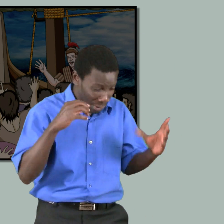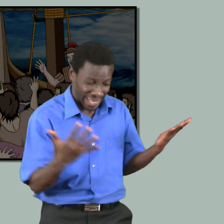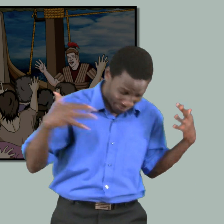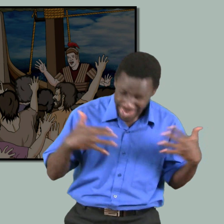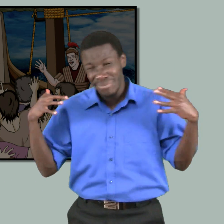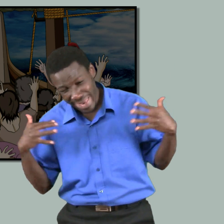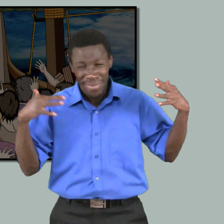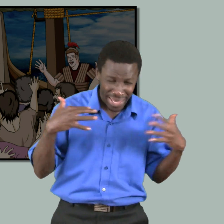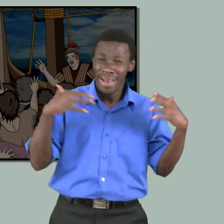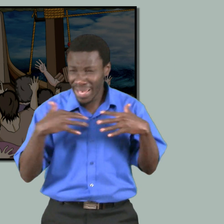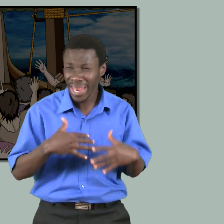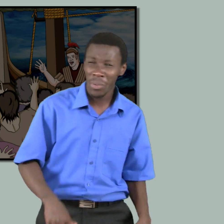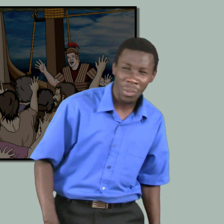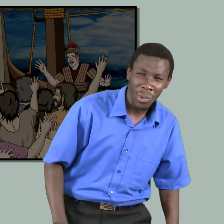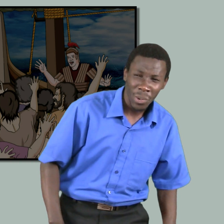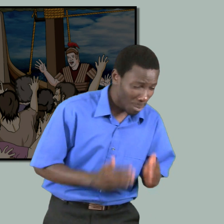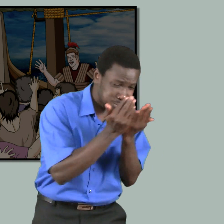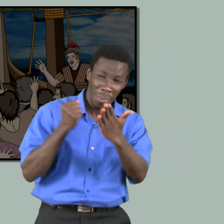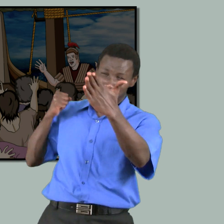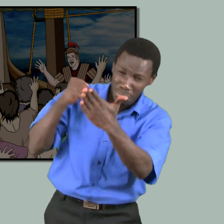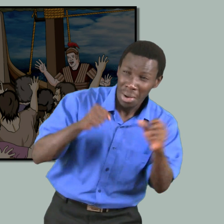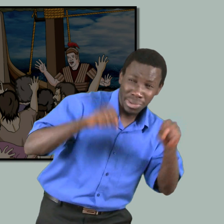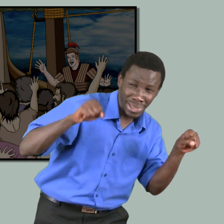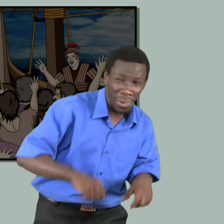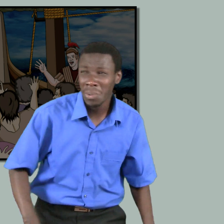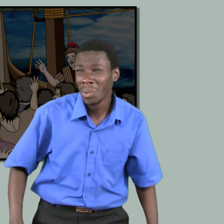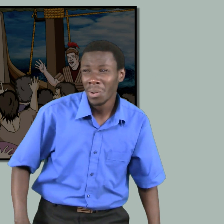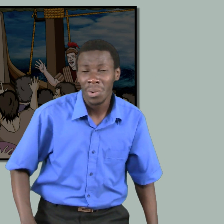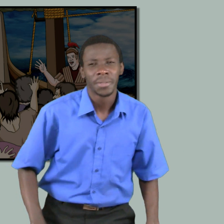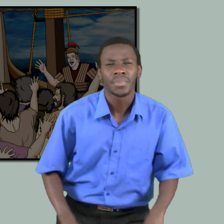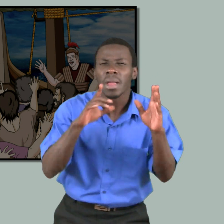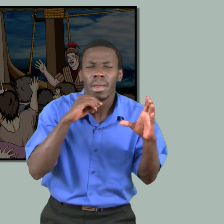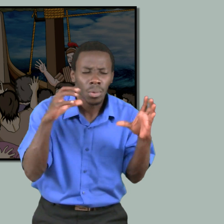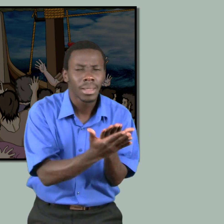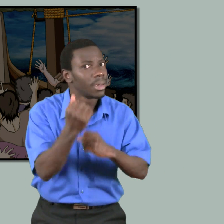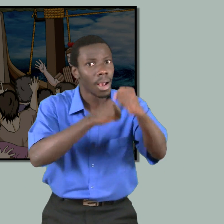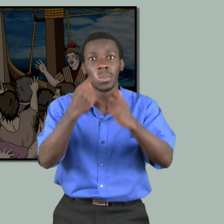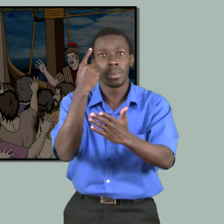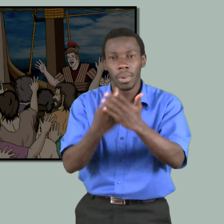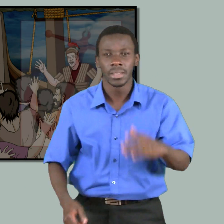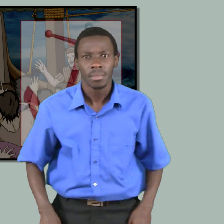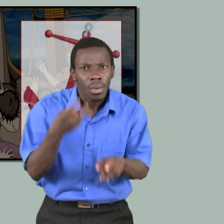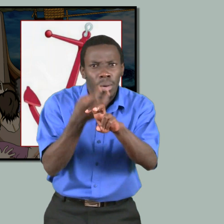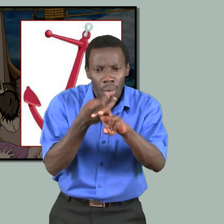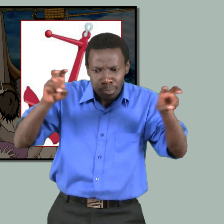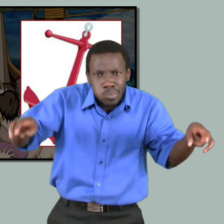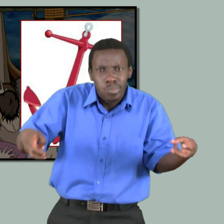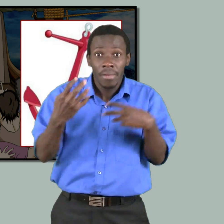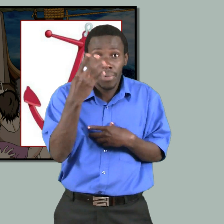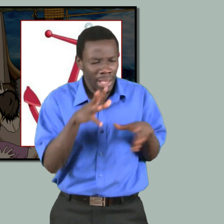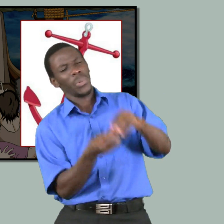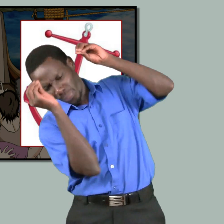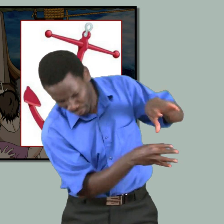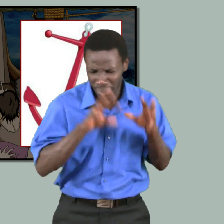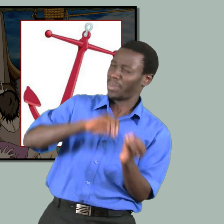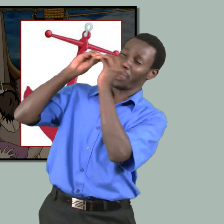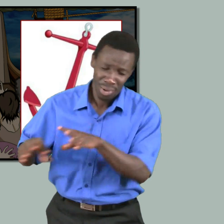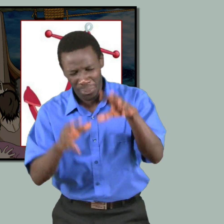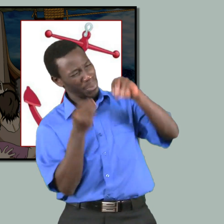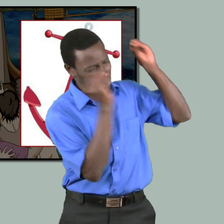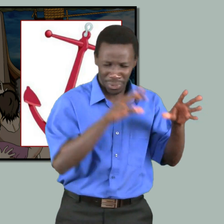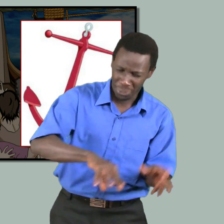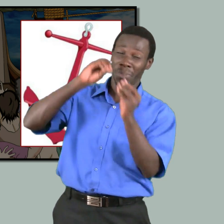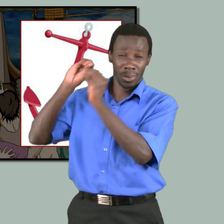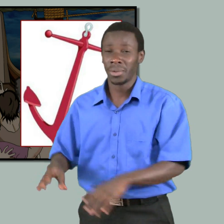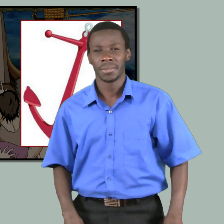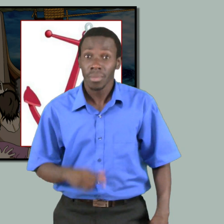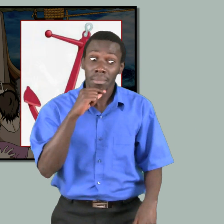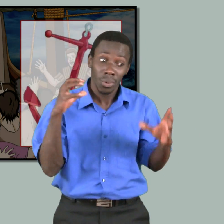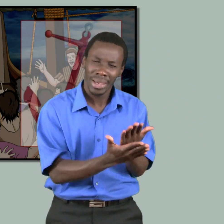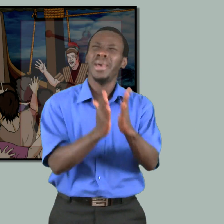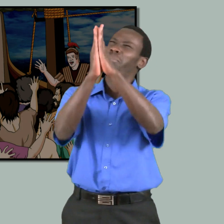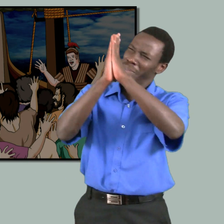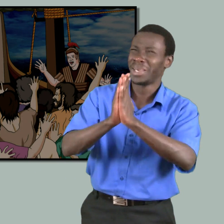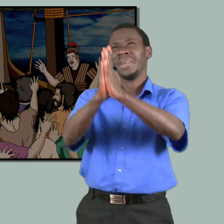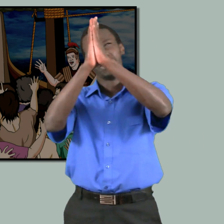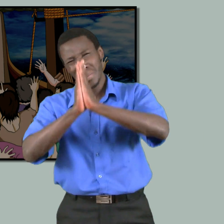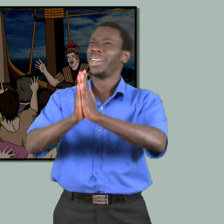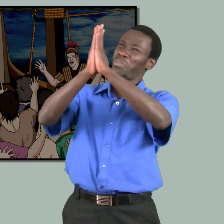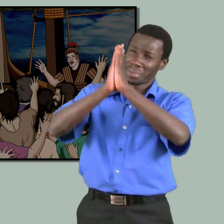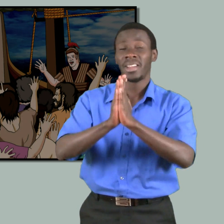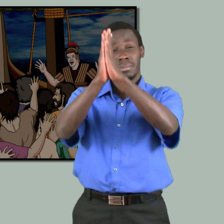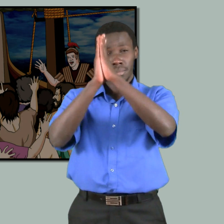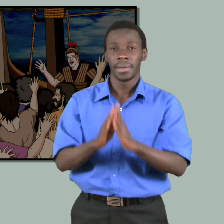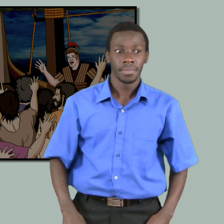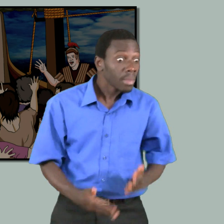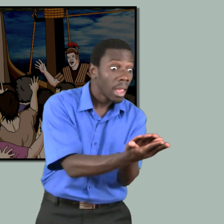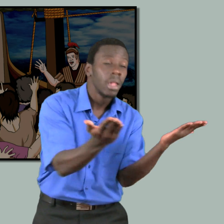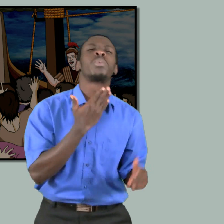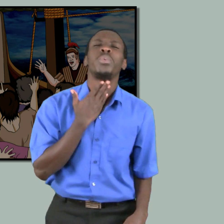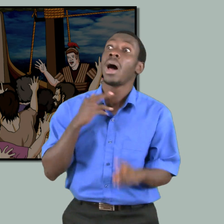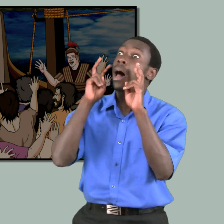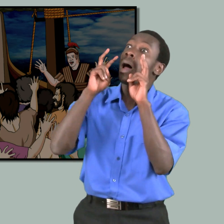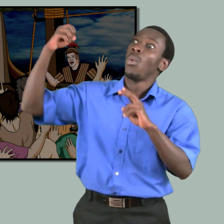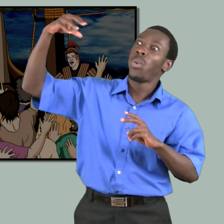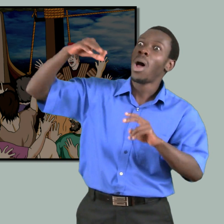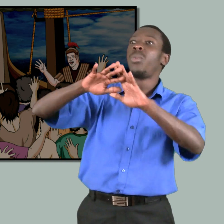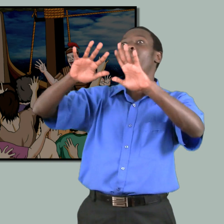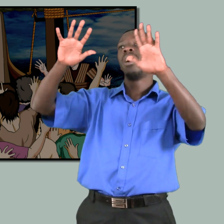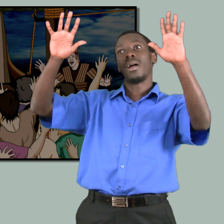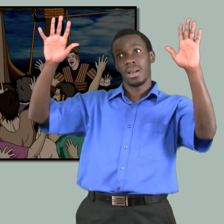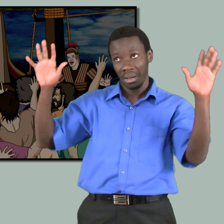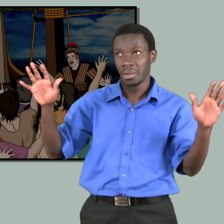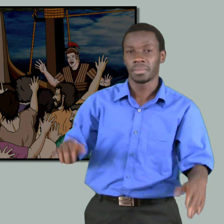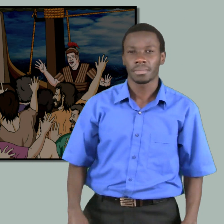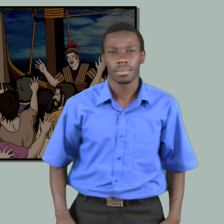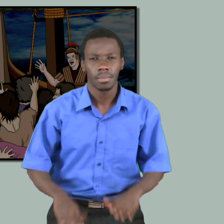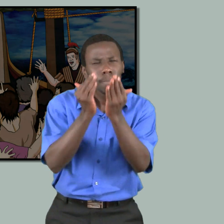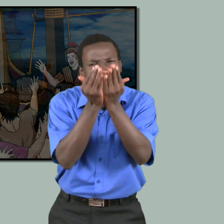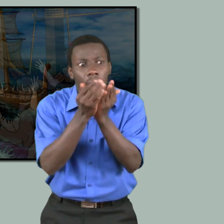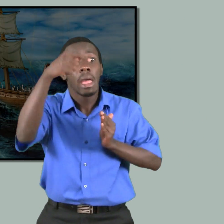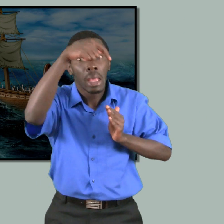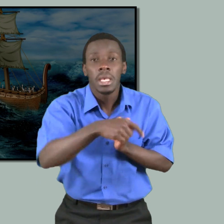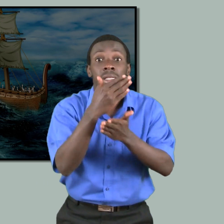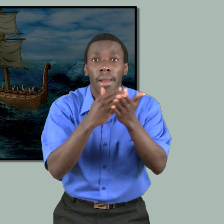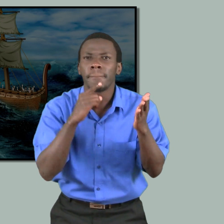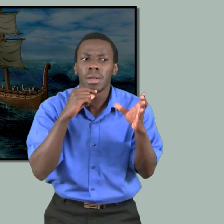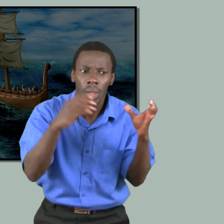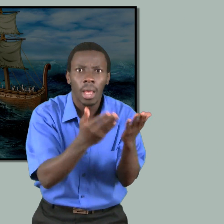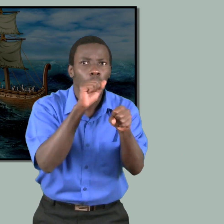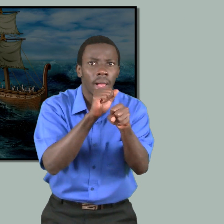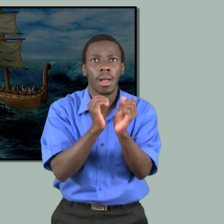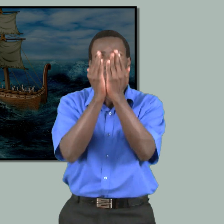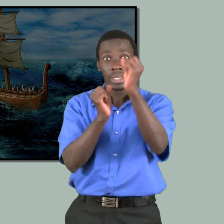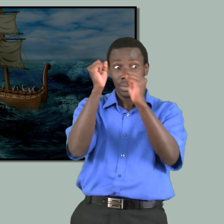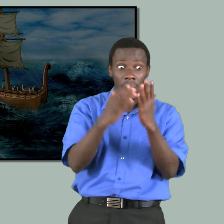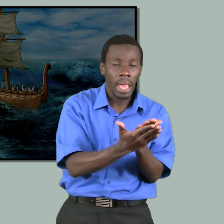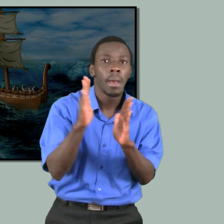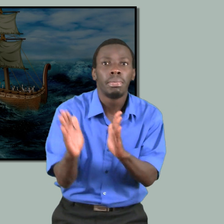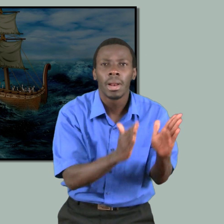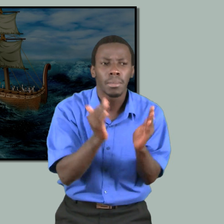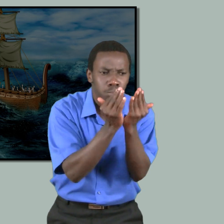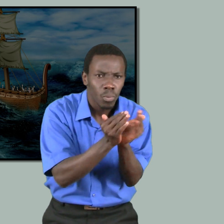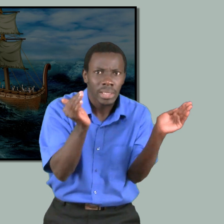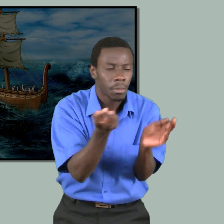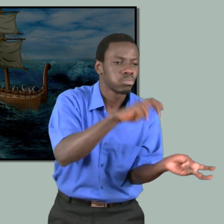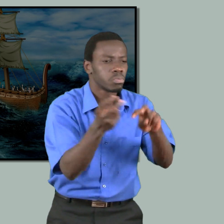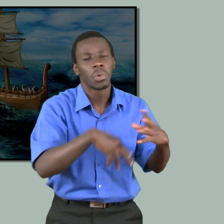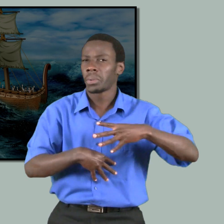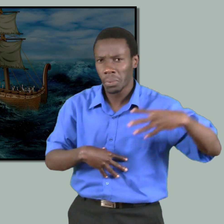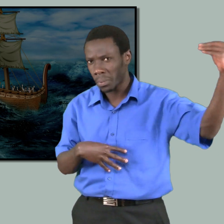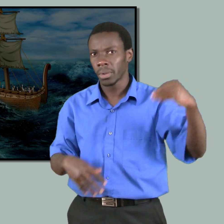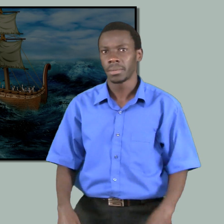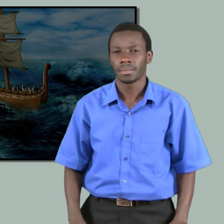Fearing that we would run aground on the rocks, they dropped four anchors from the stern and prayed for daybreak.